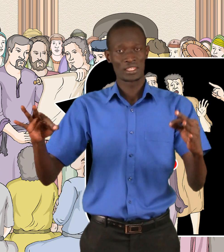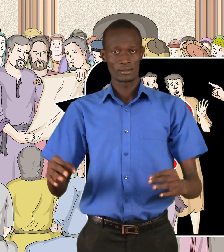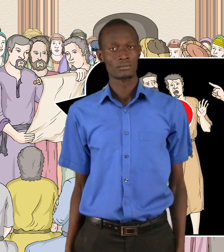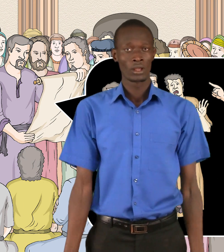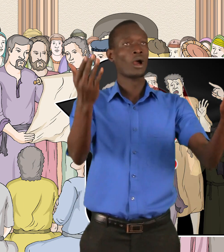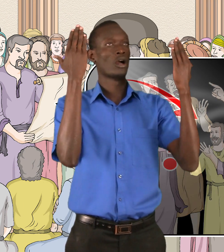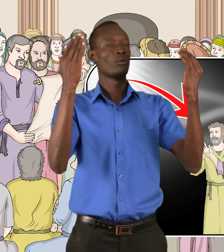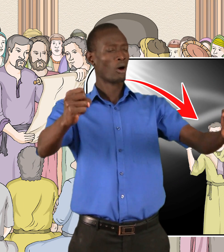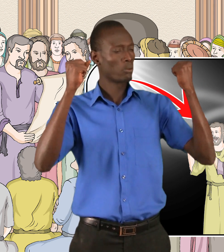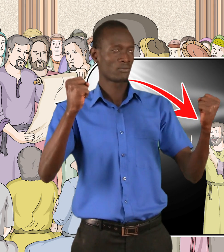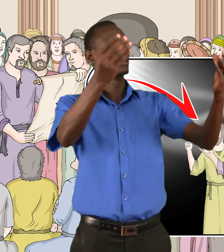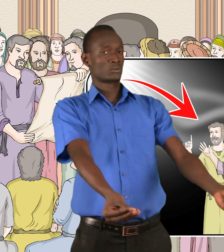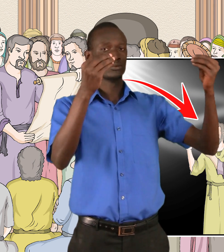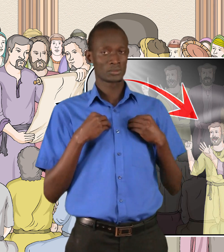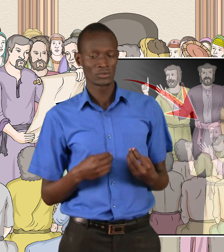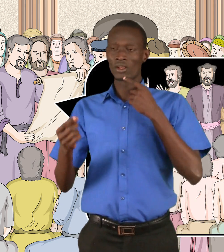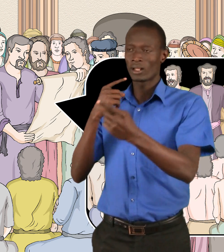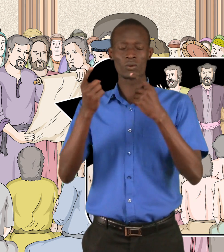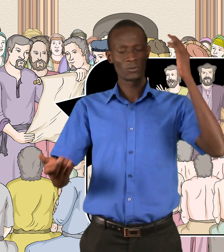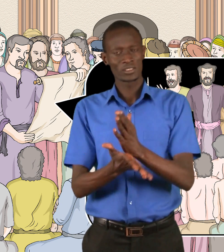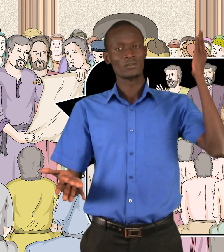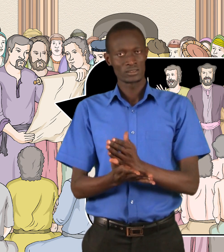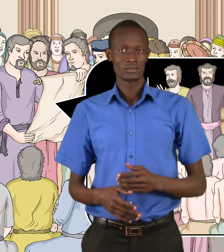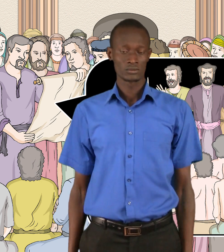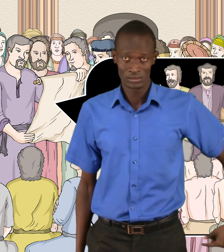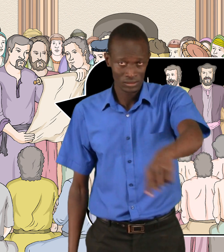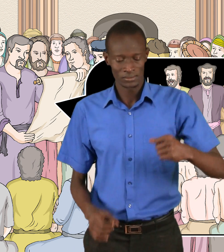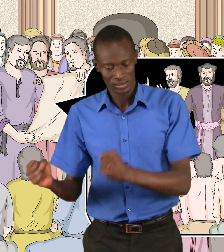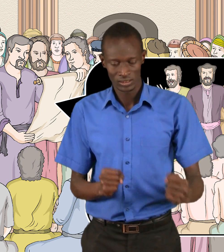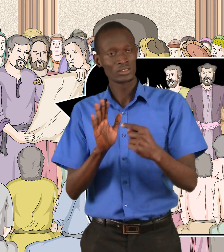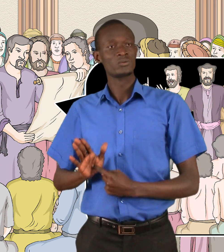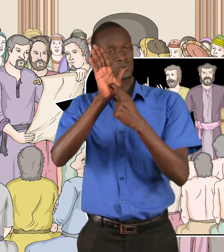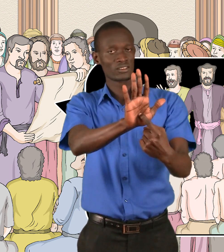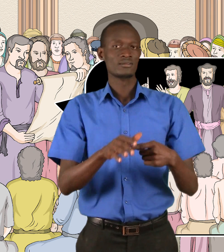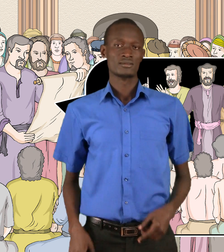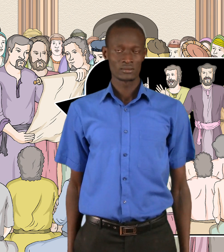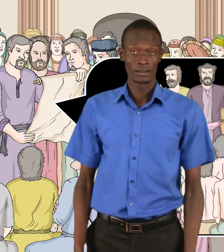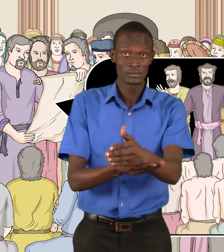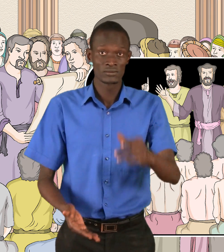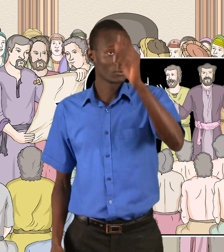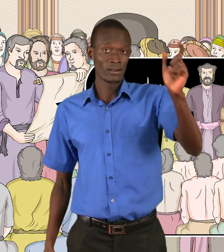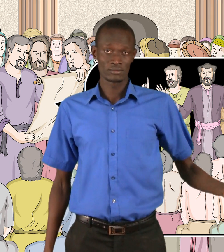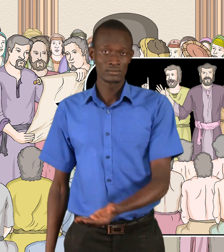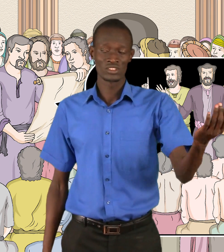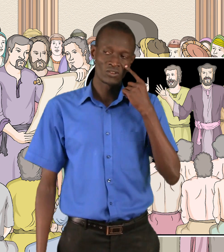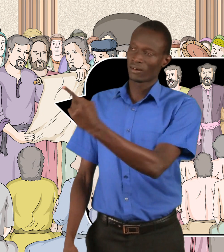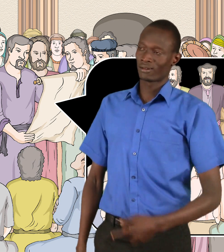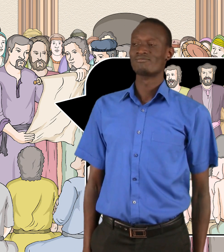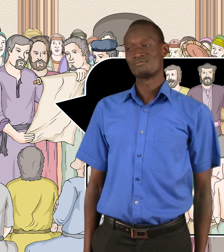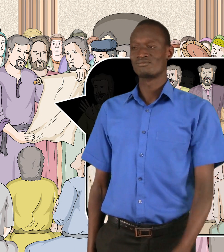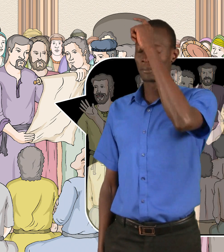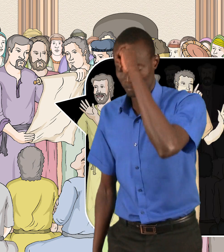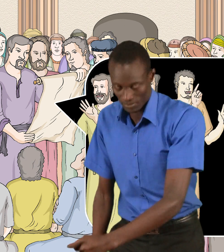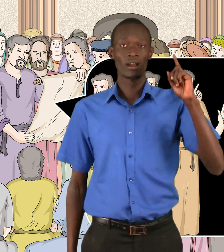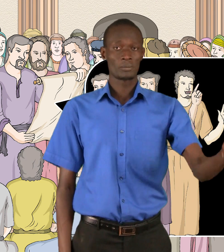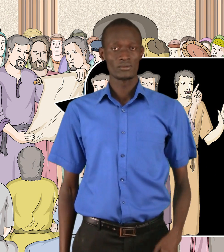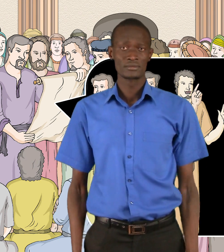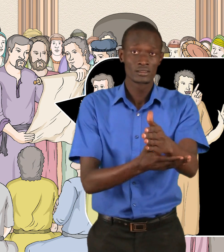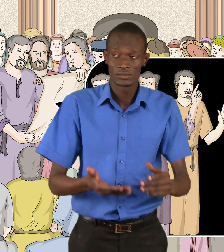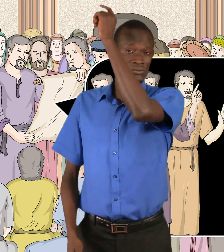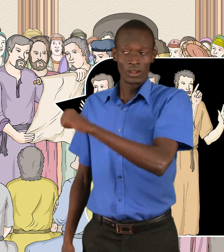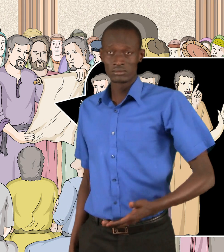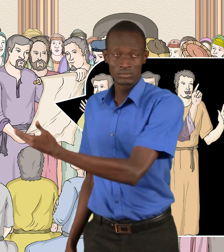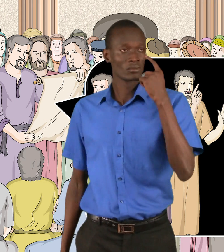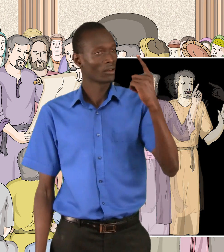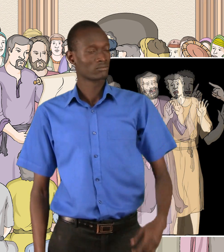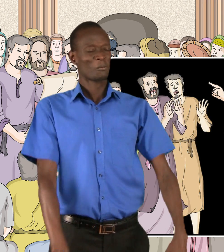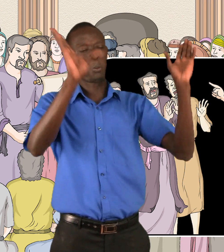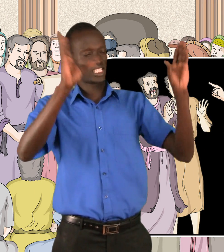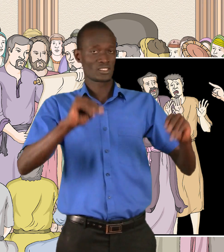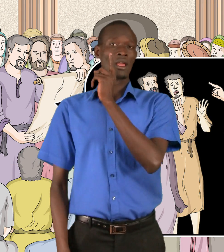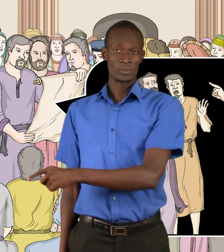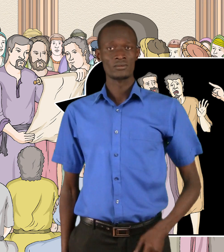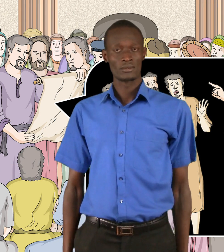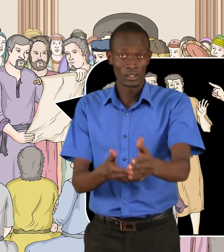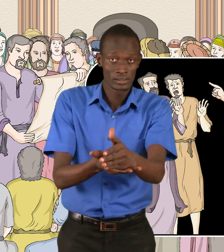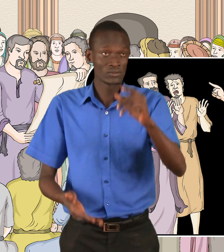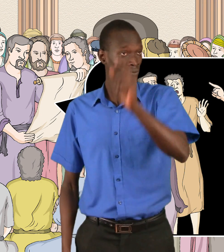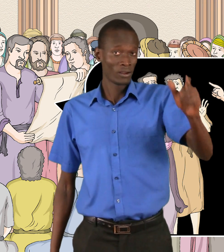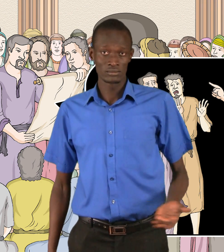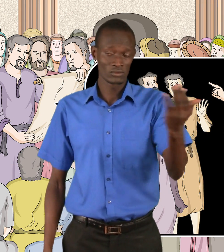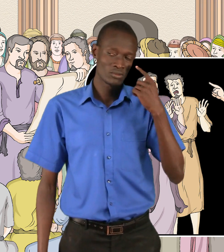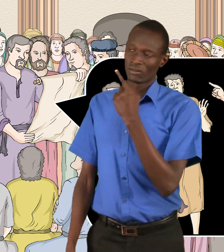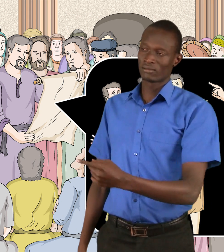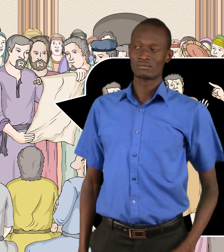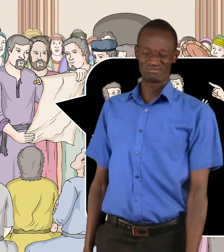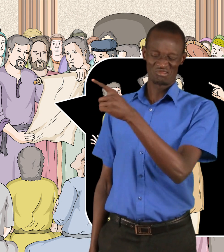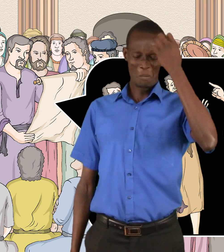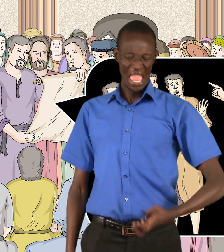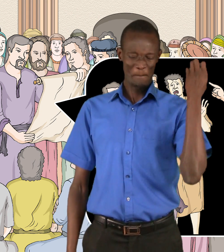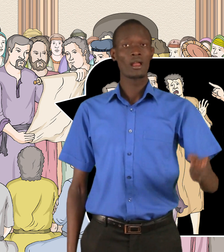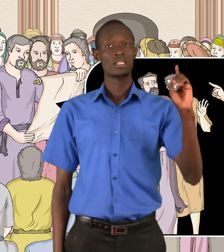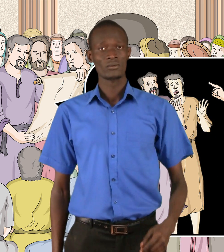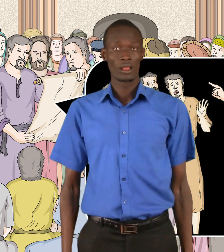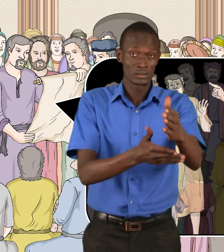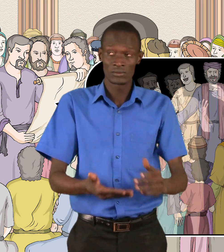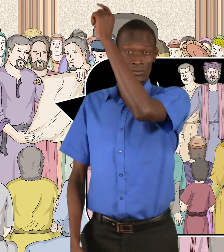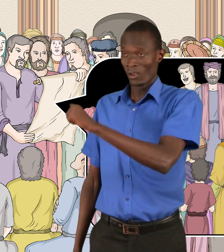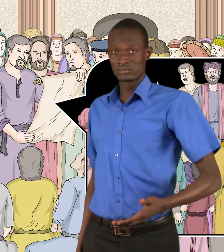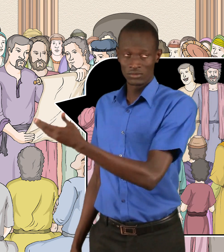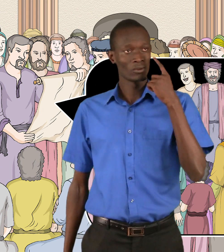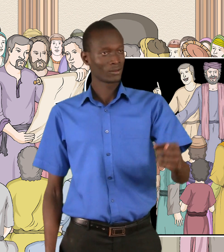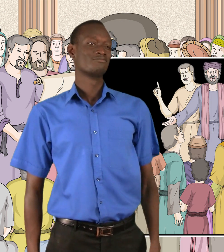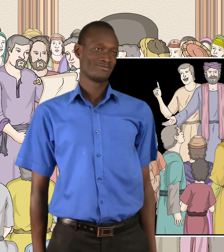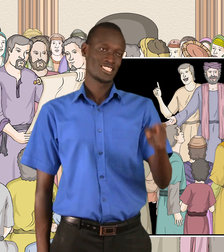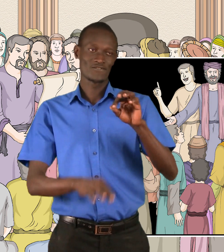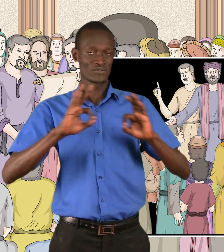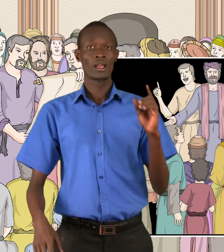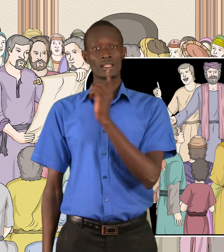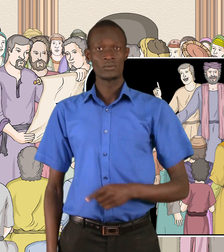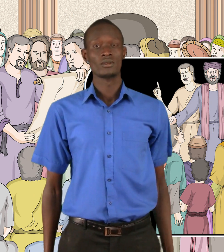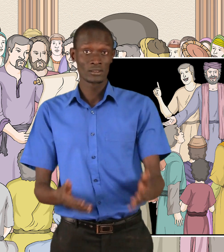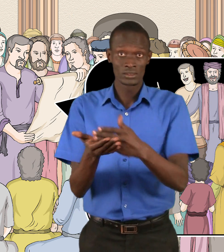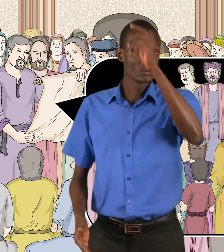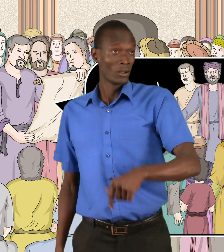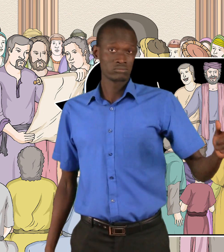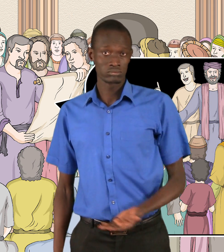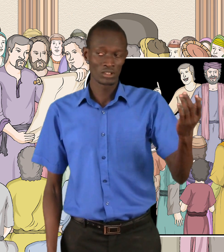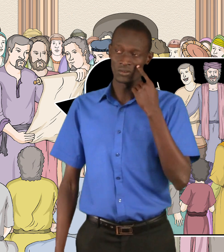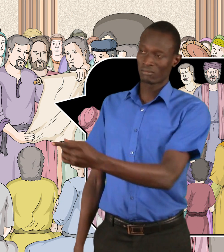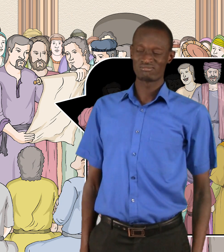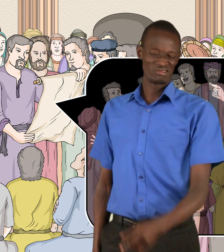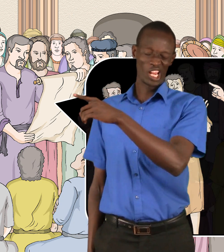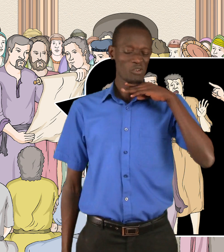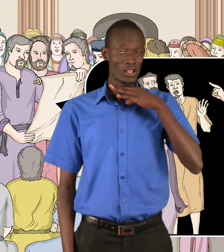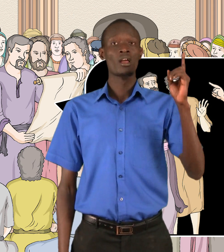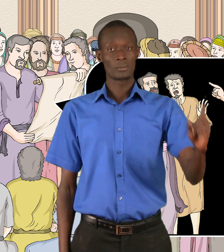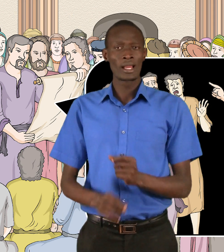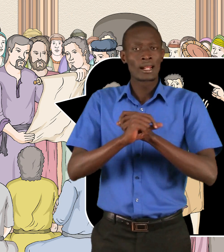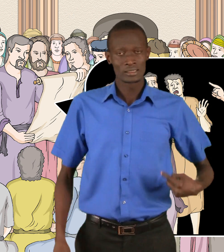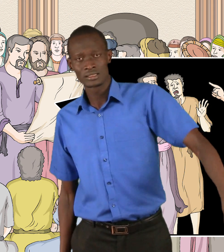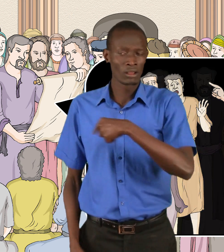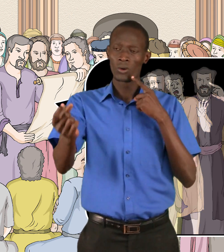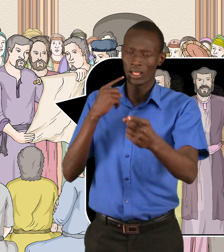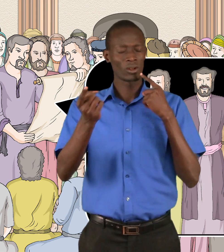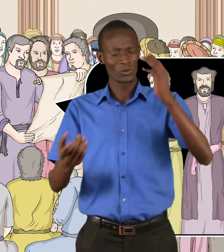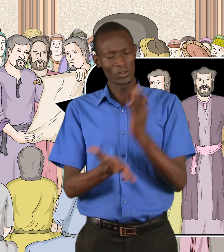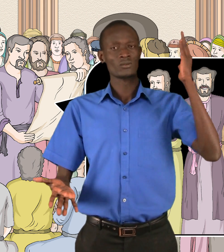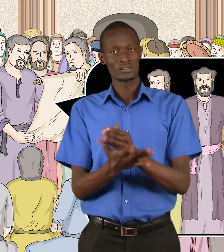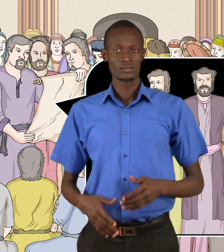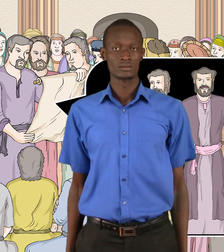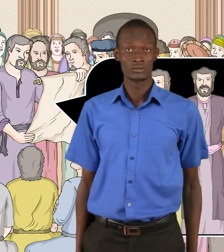with the weapons of righteousness in the right hand and in the left; through glory and dishonor, slander and praise;